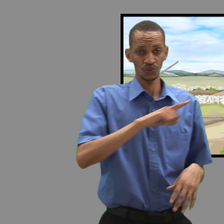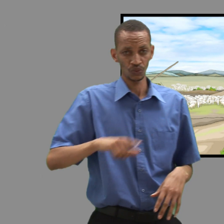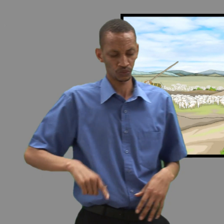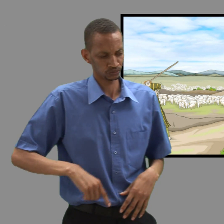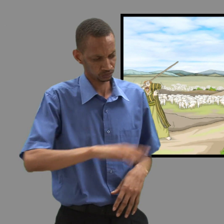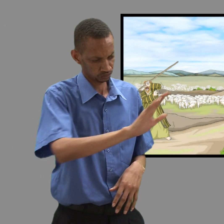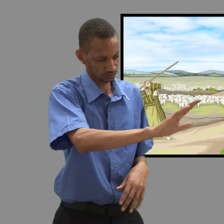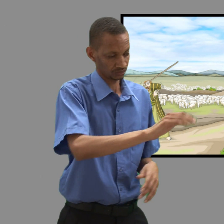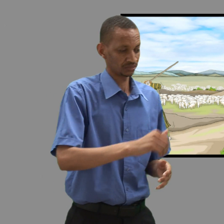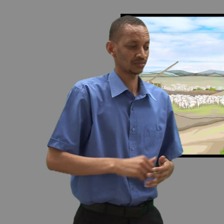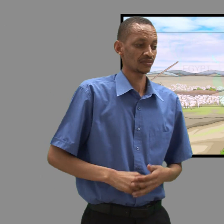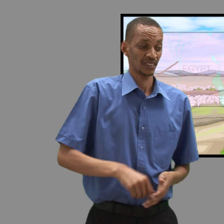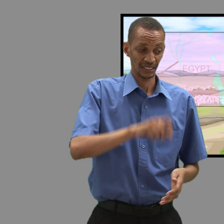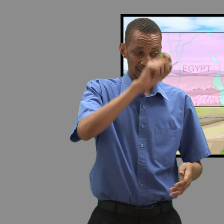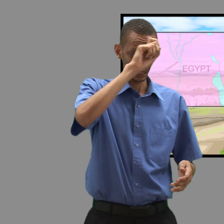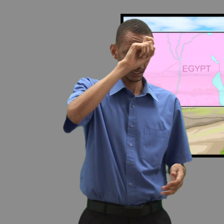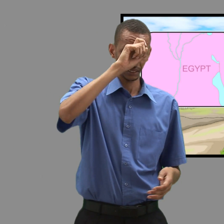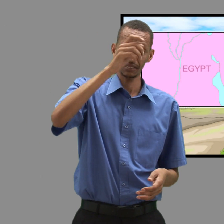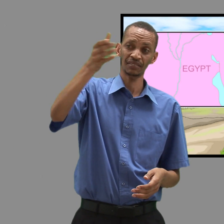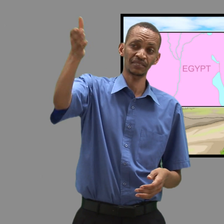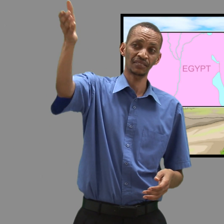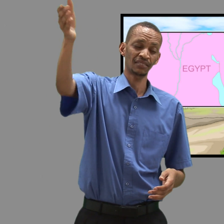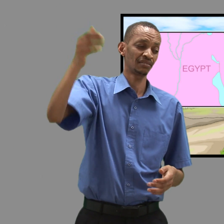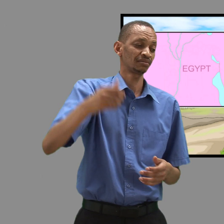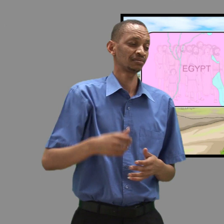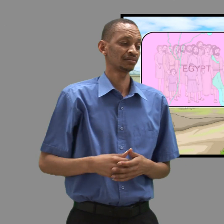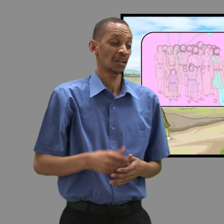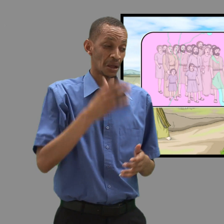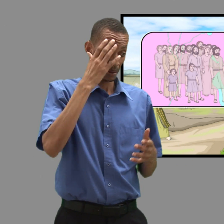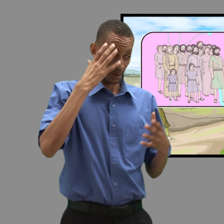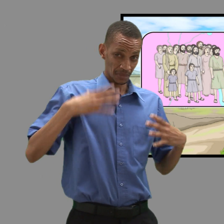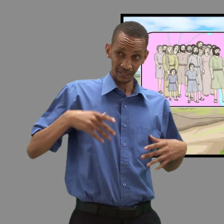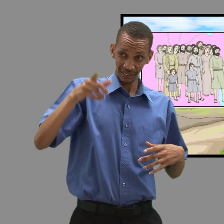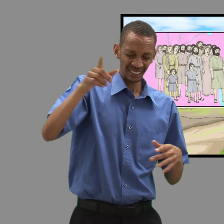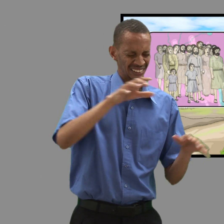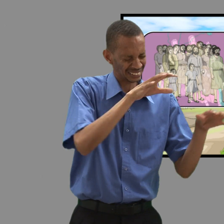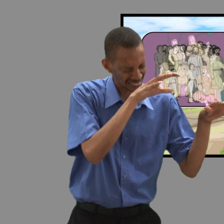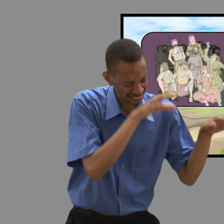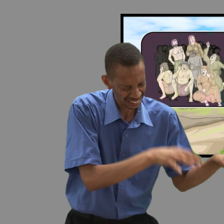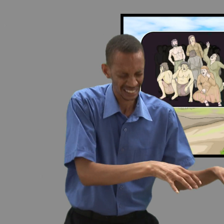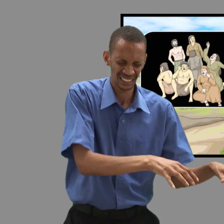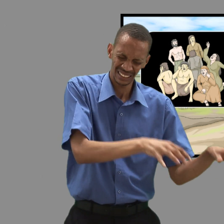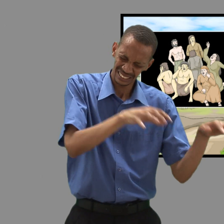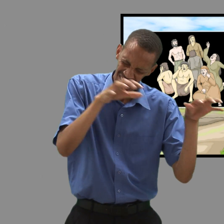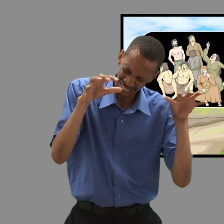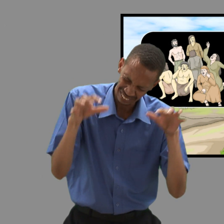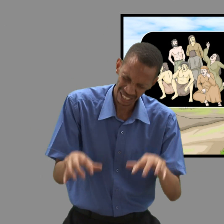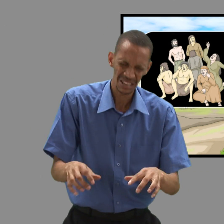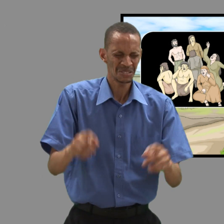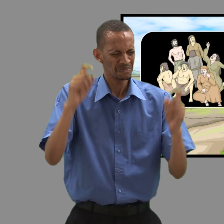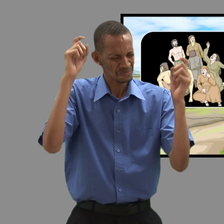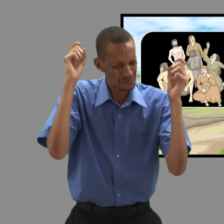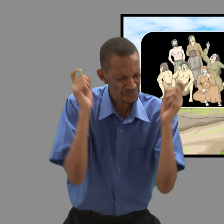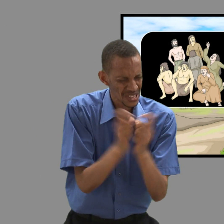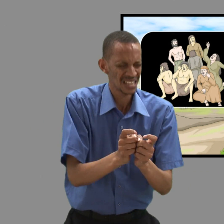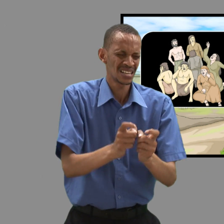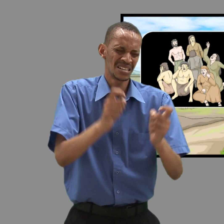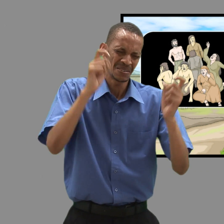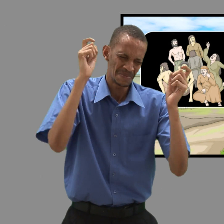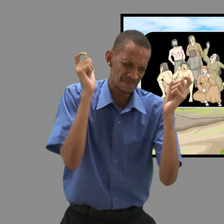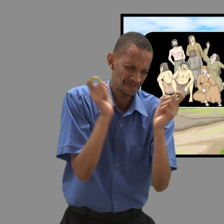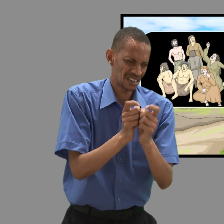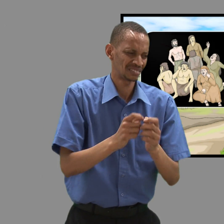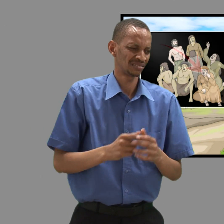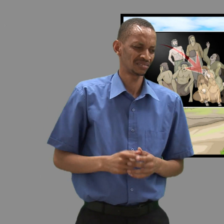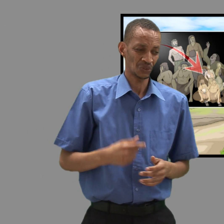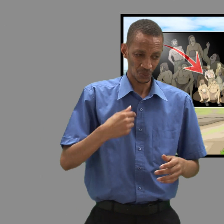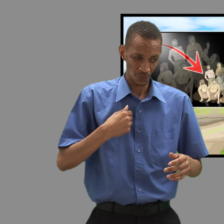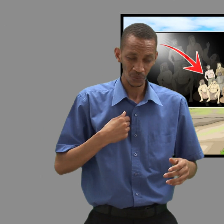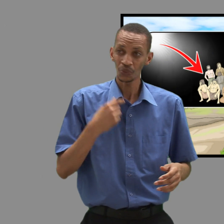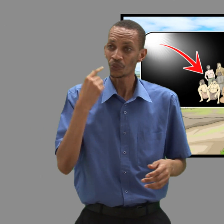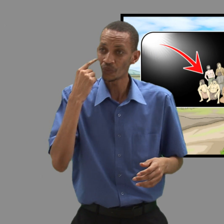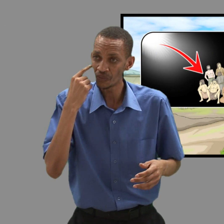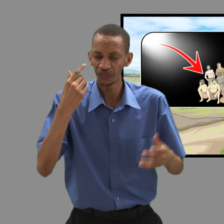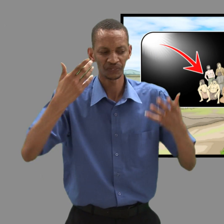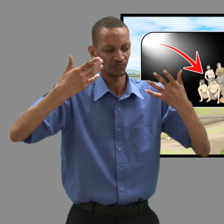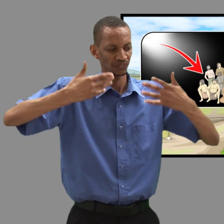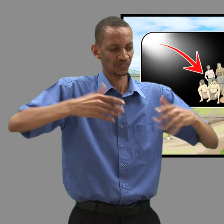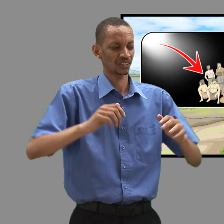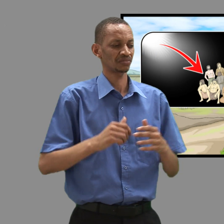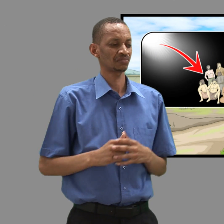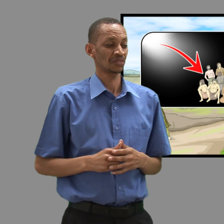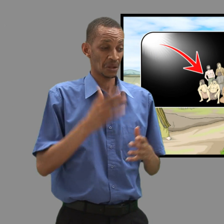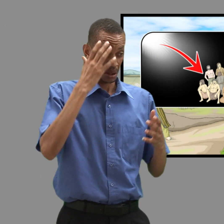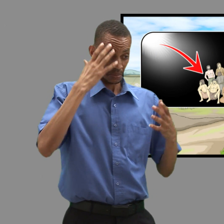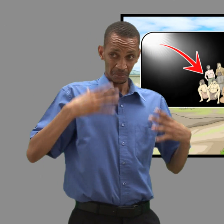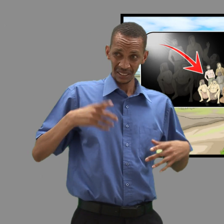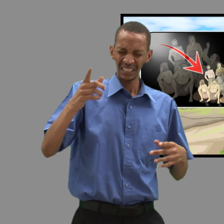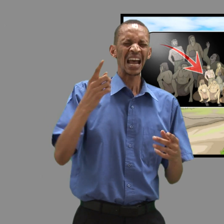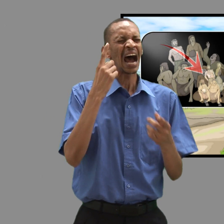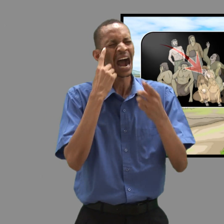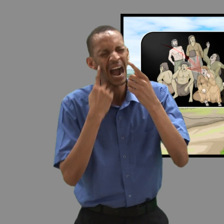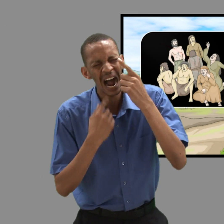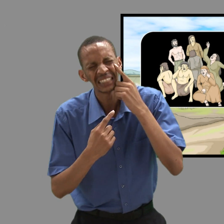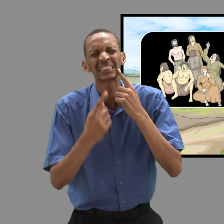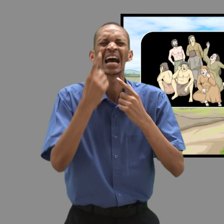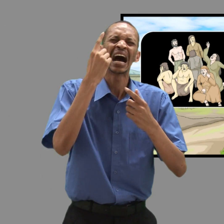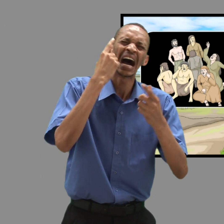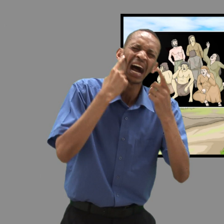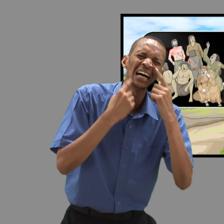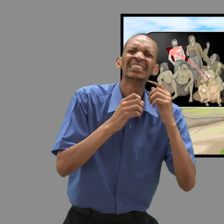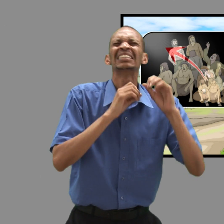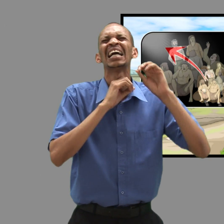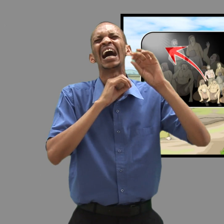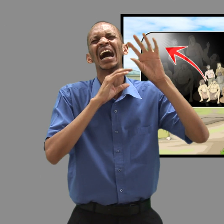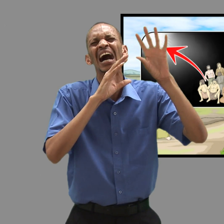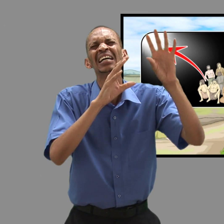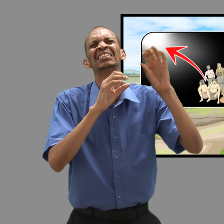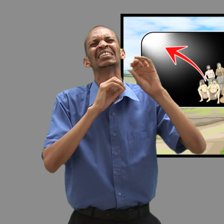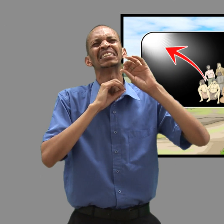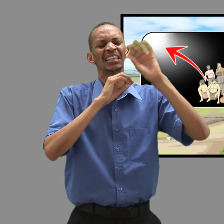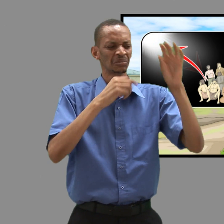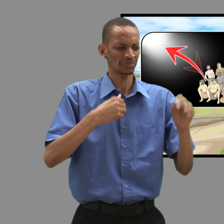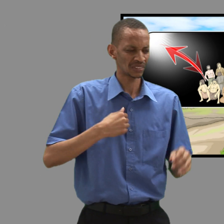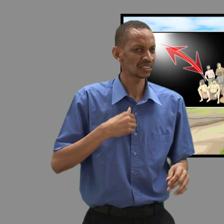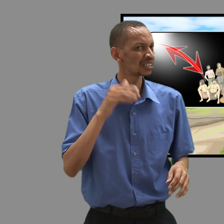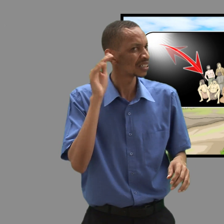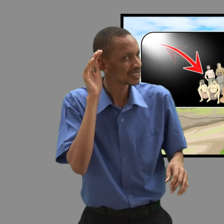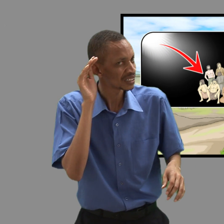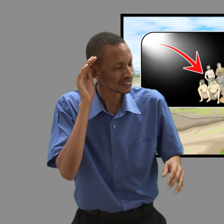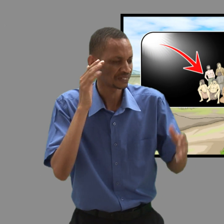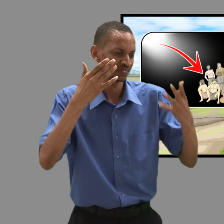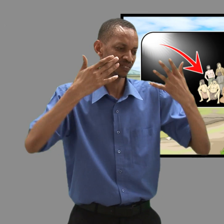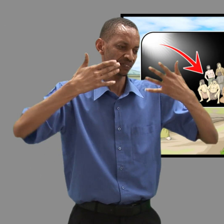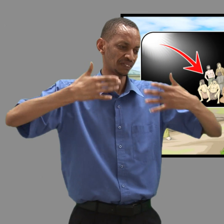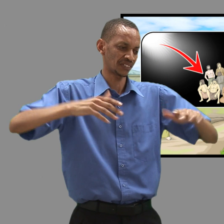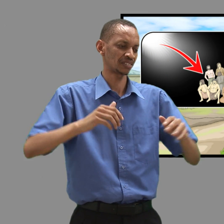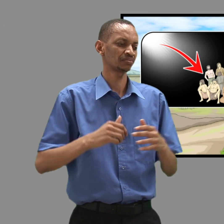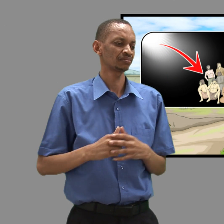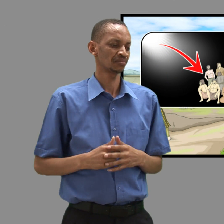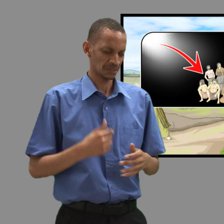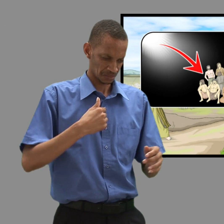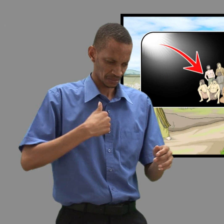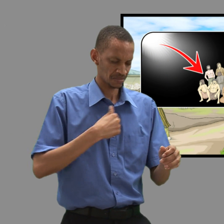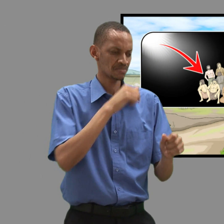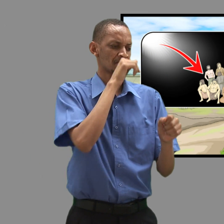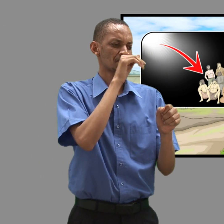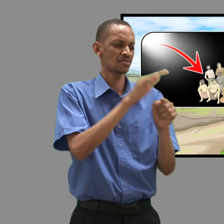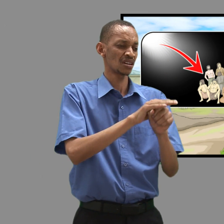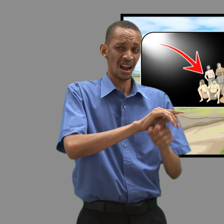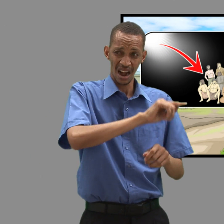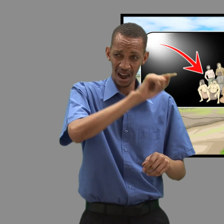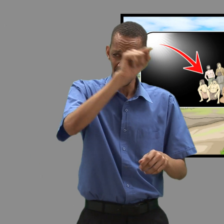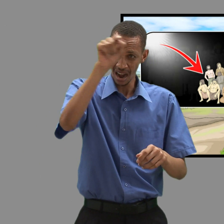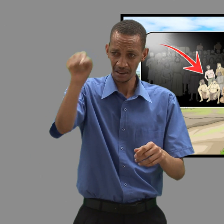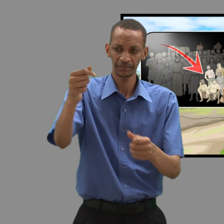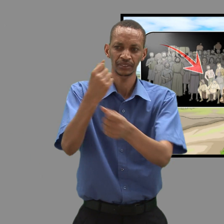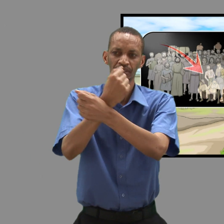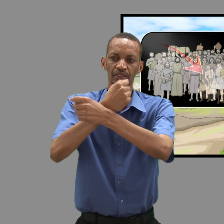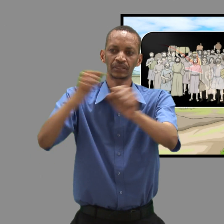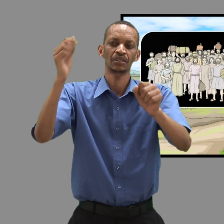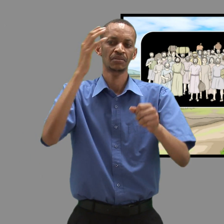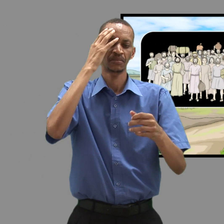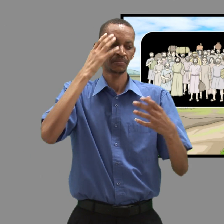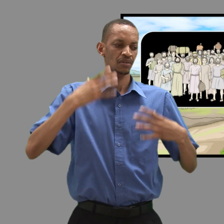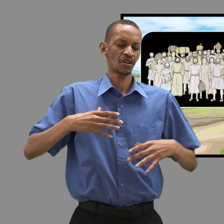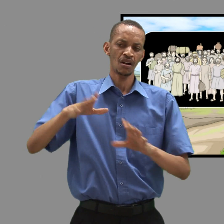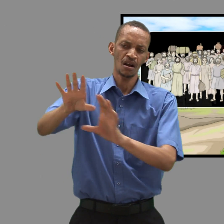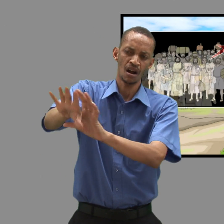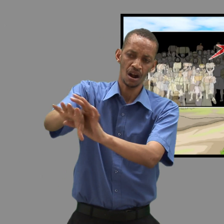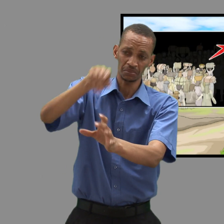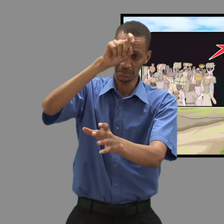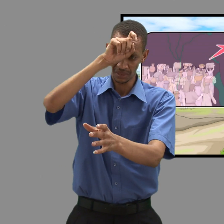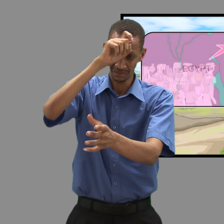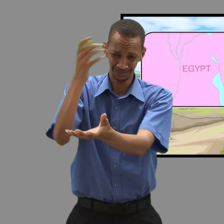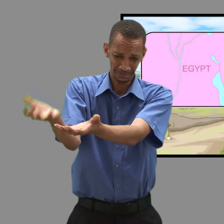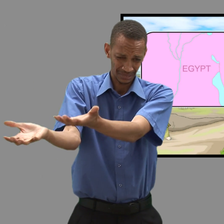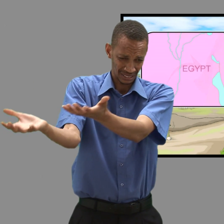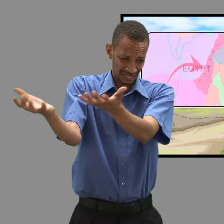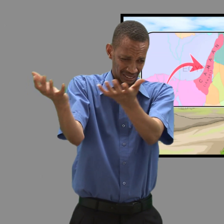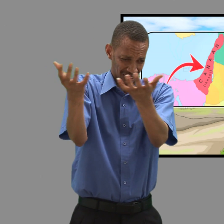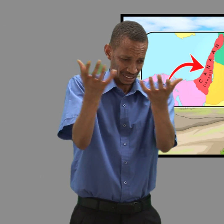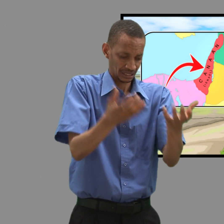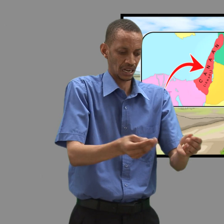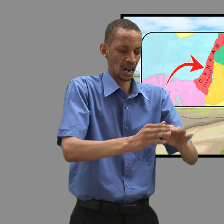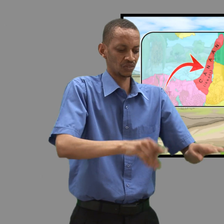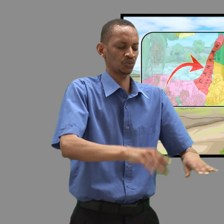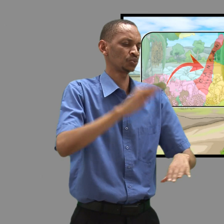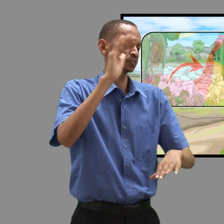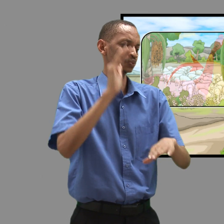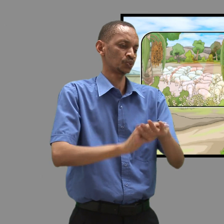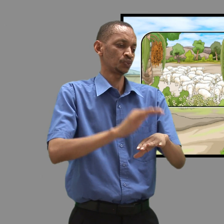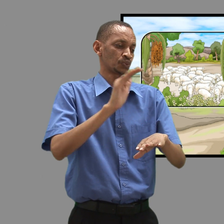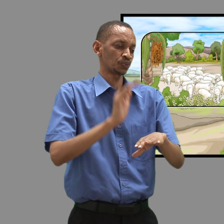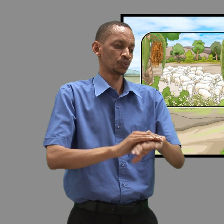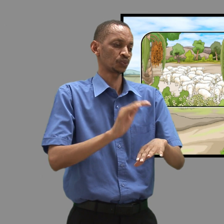The LORD said, “I have indeed seen the affliction of My people in Egypt. I have heard them crying out because of their oppressors, and I am aware of their sufferings.